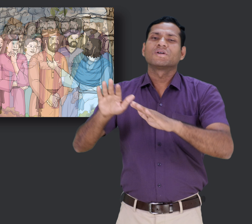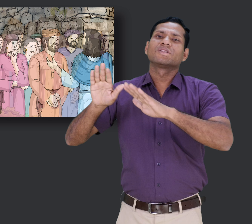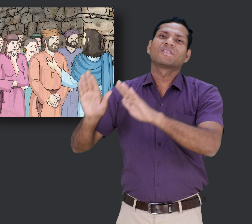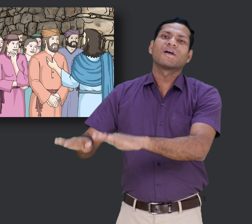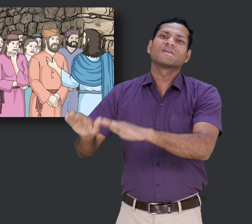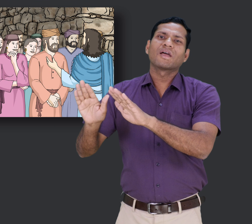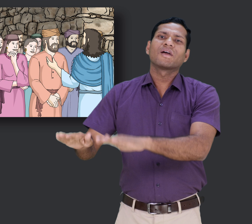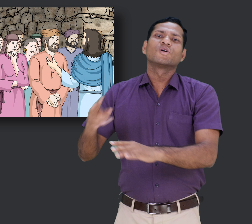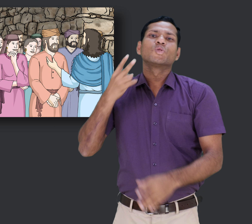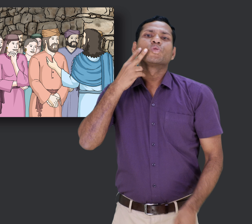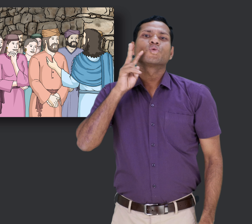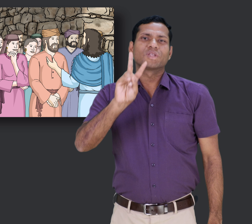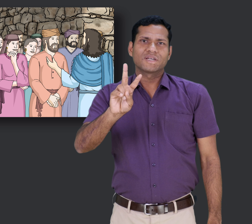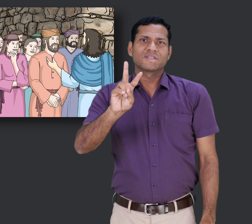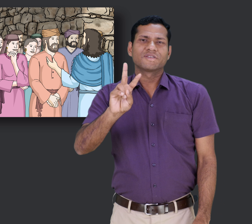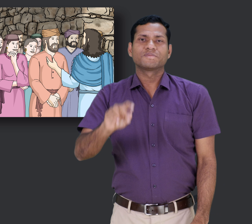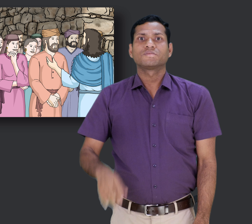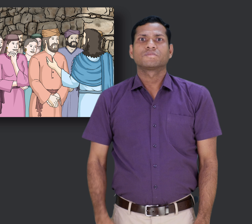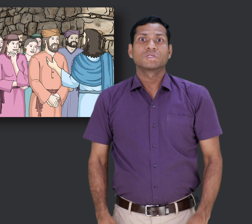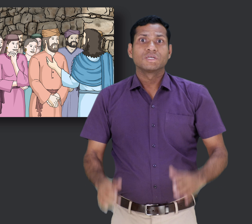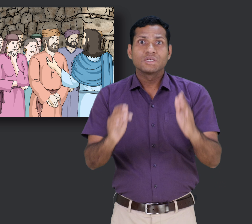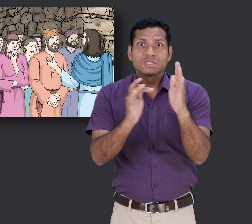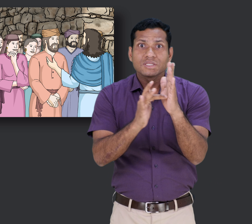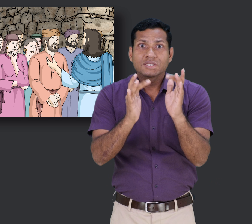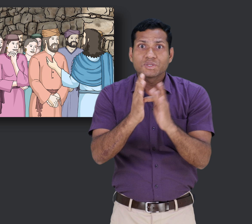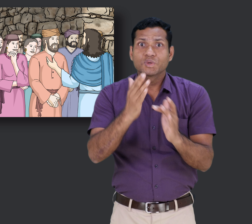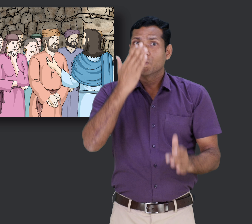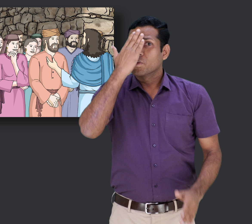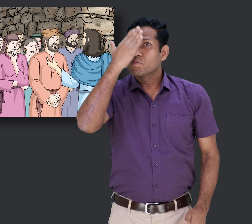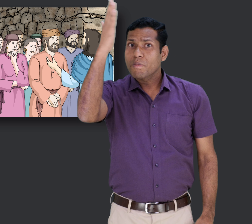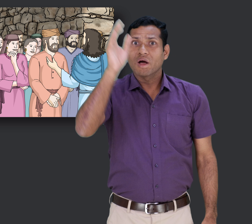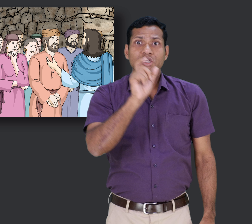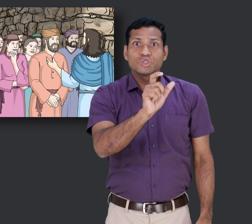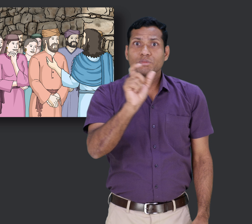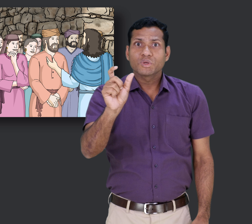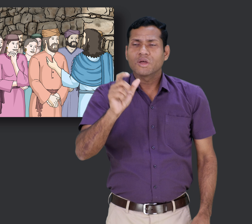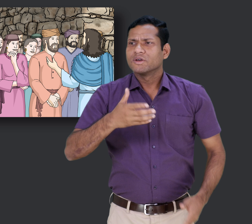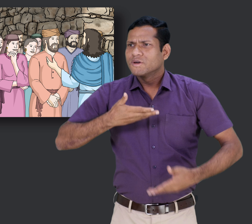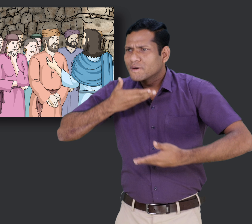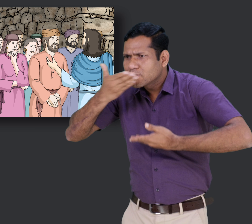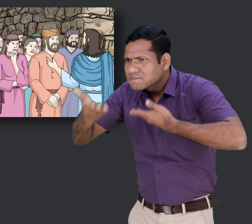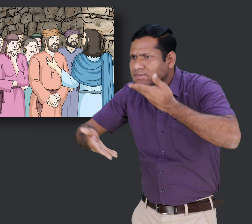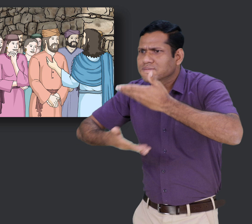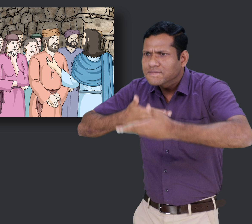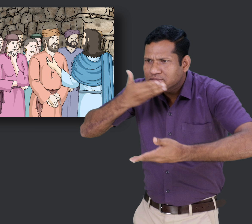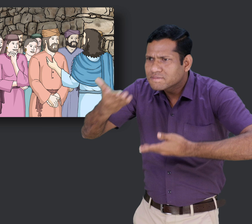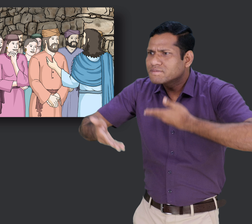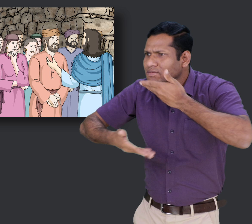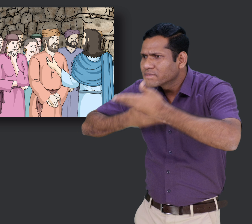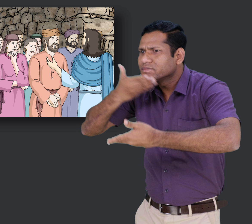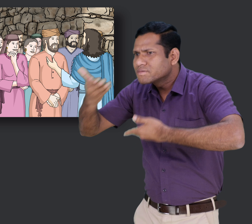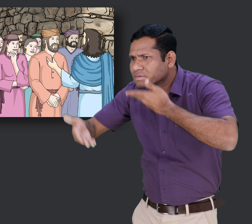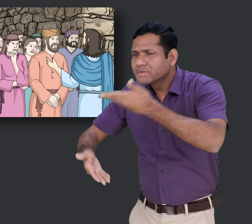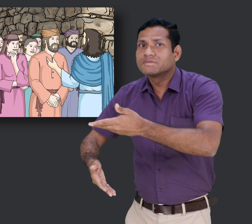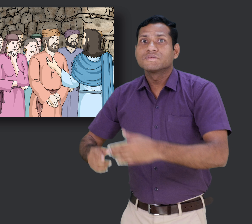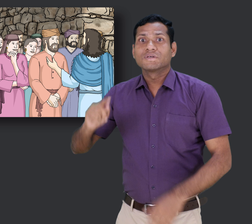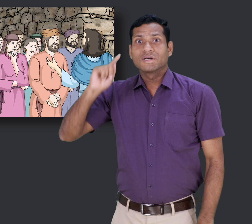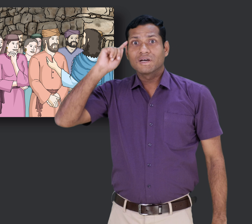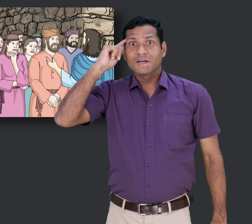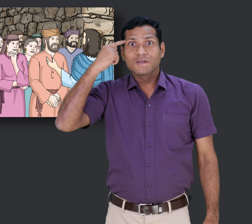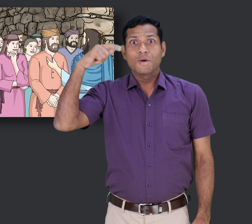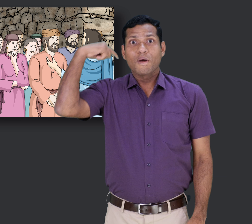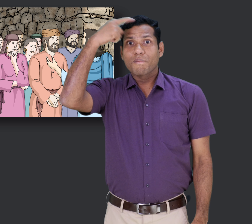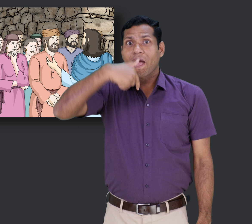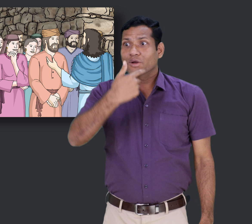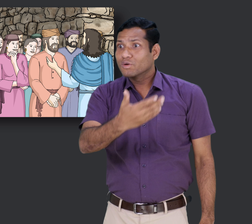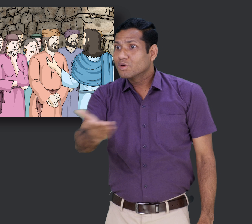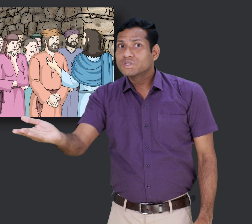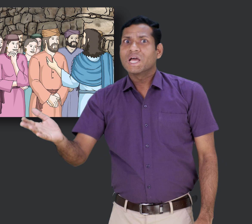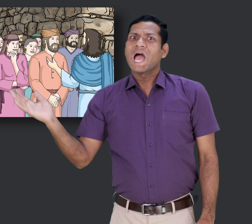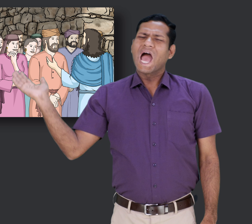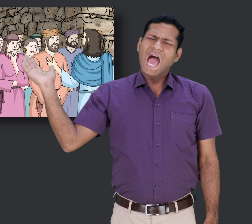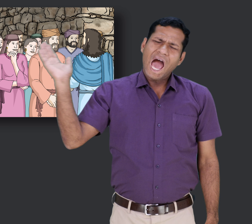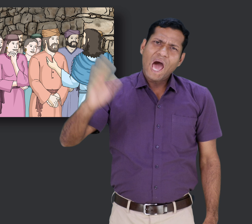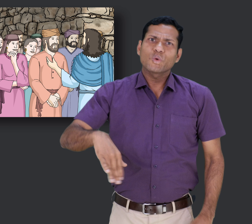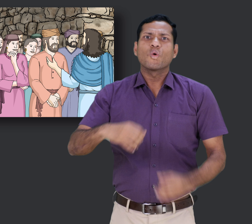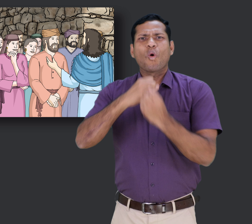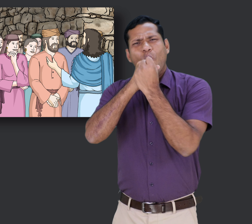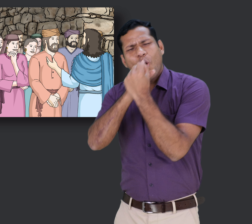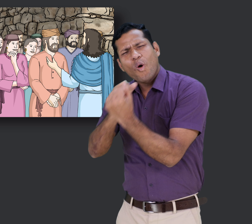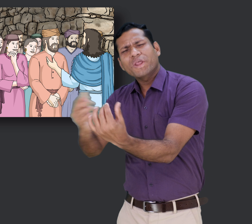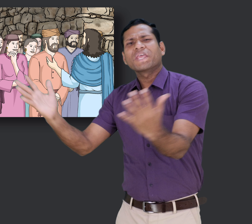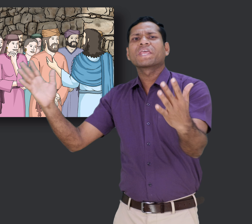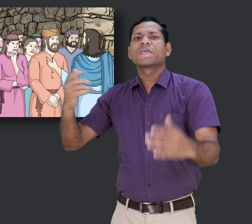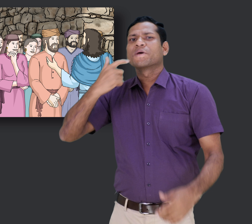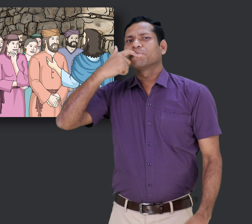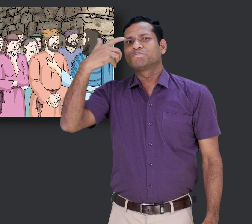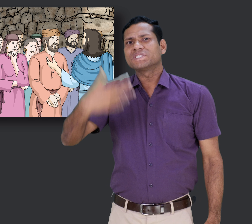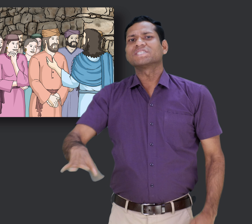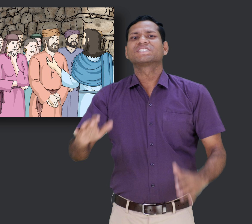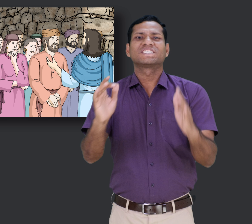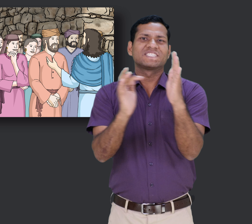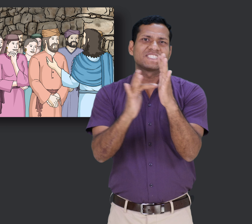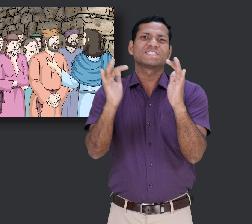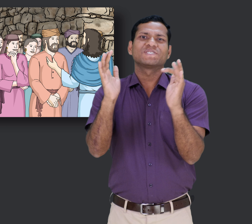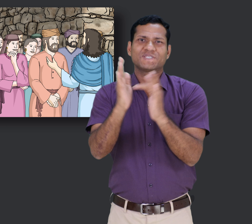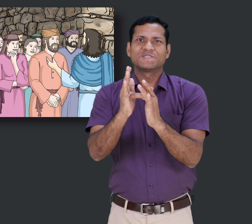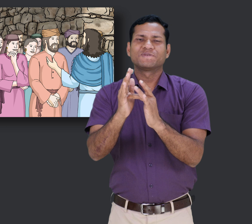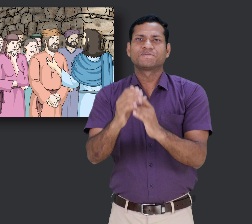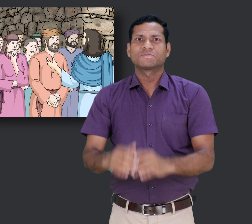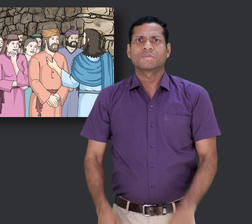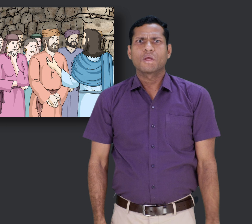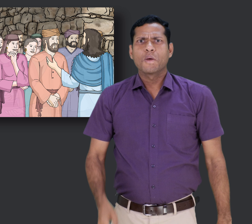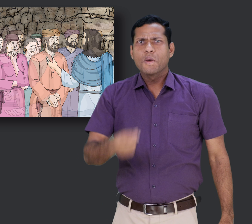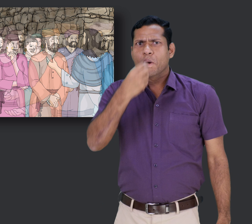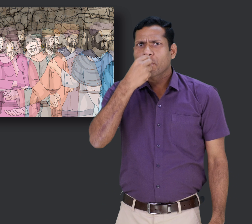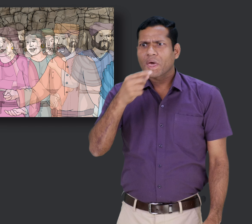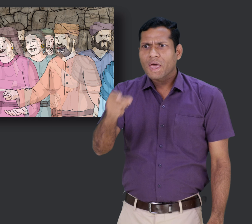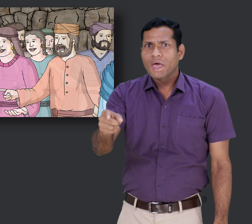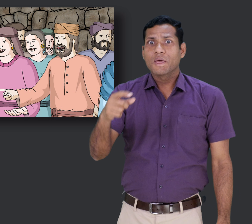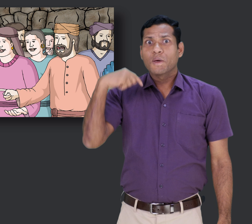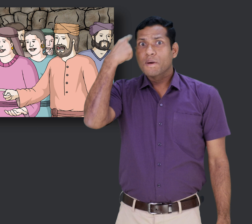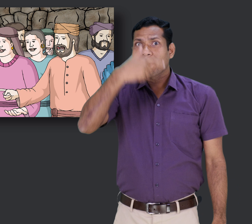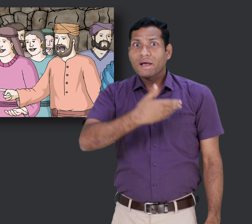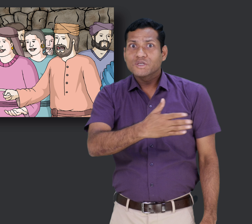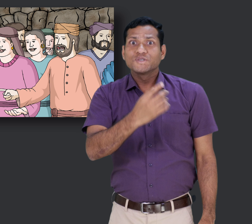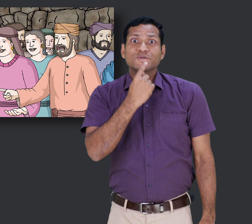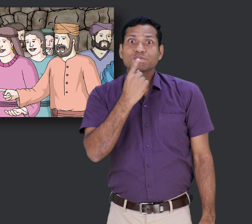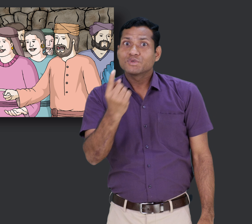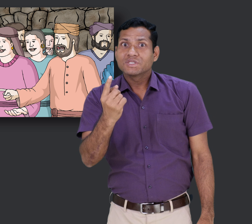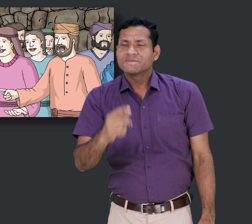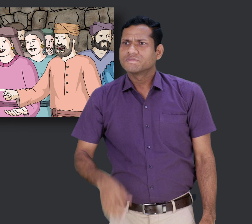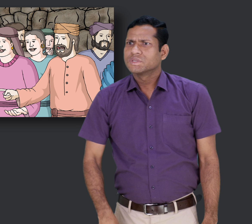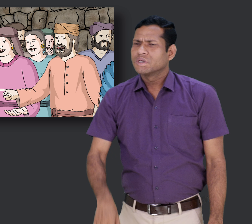And many more believed because of His message.